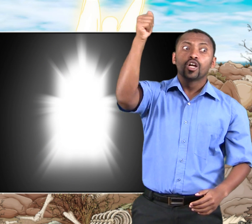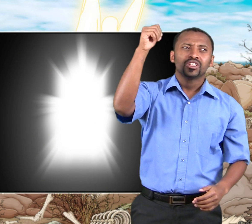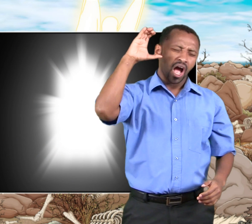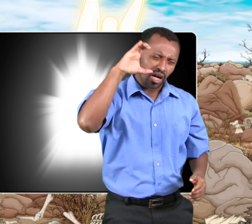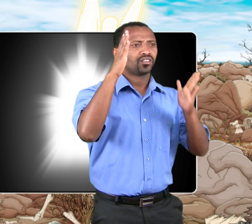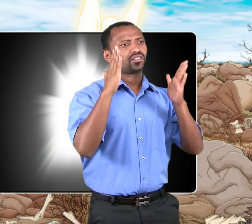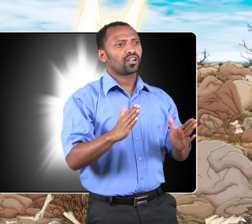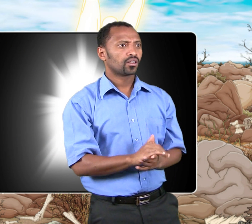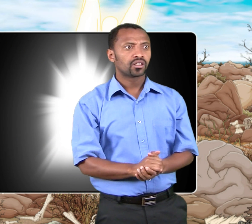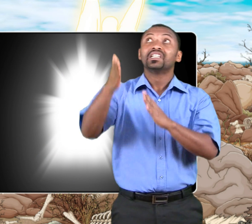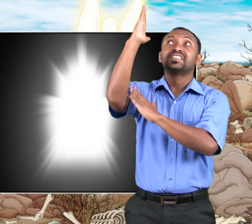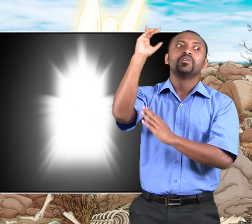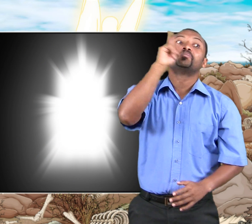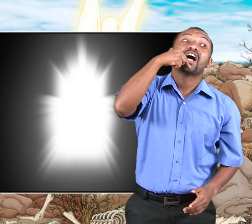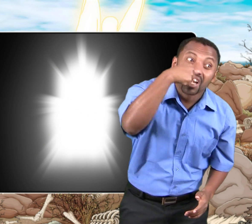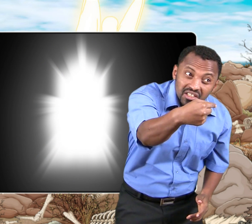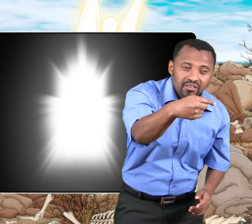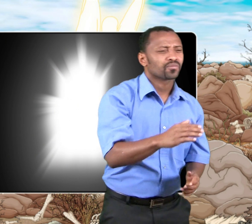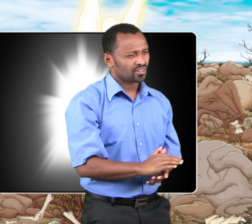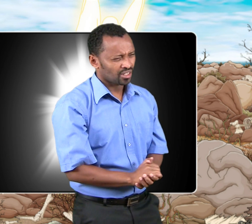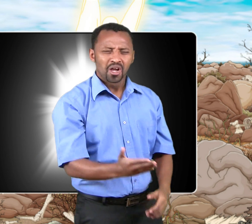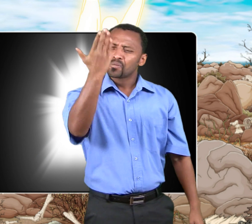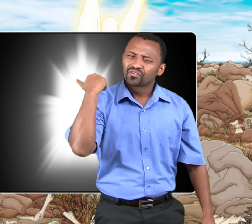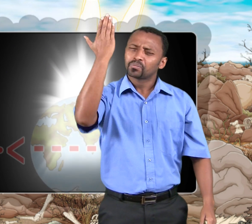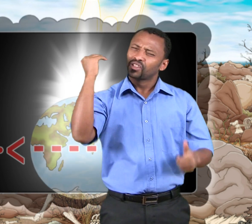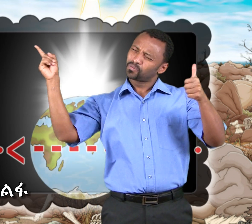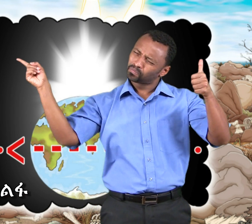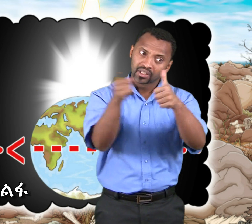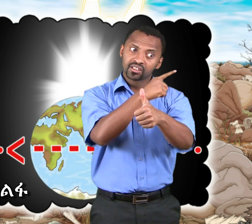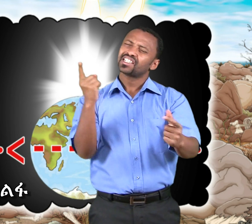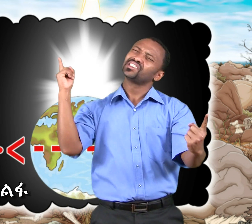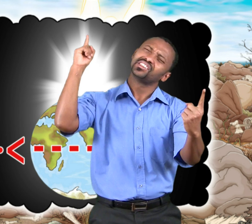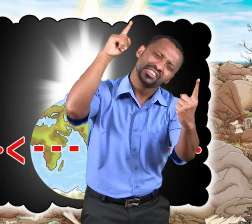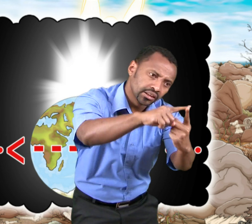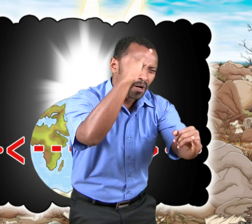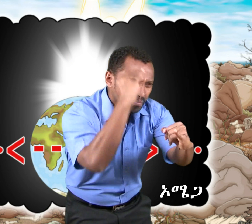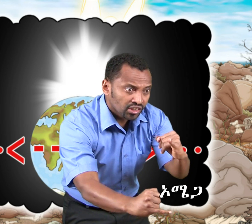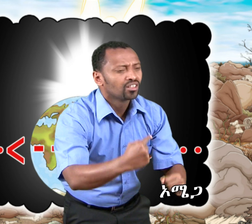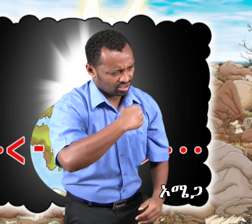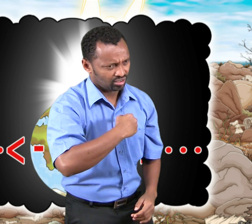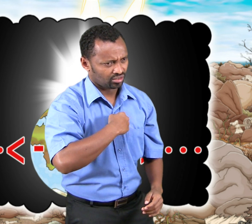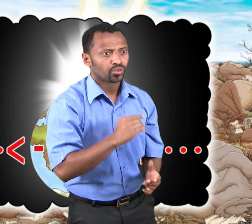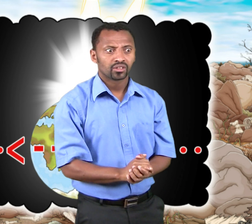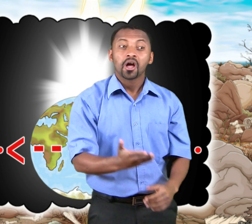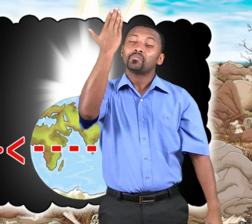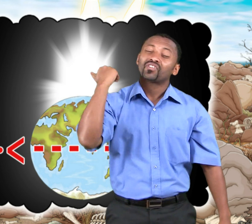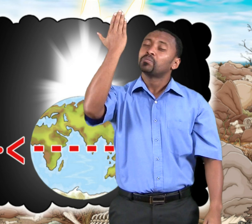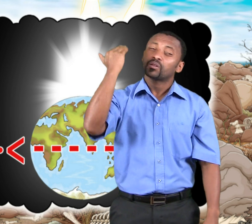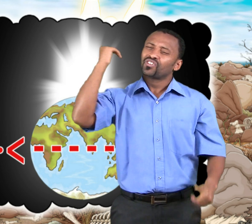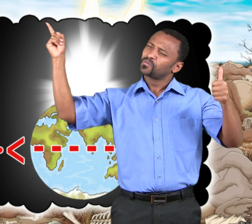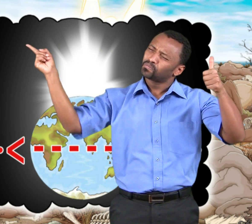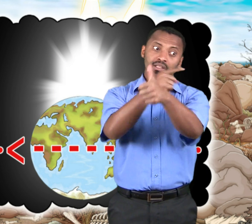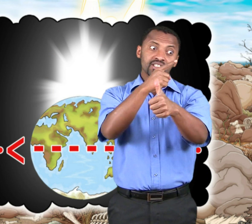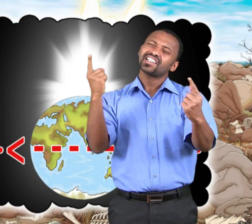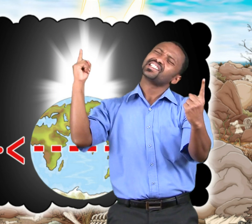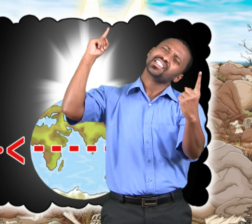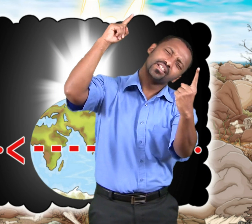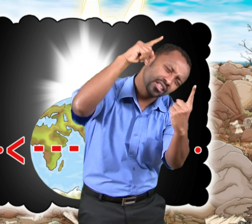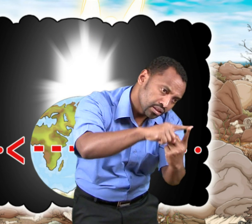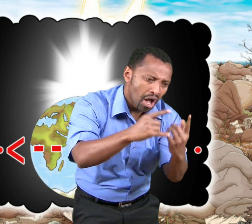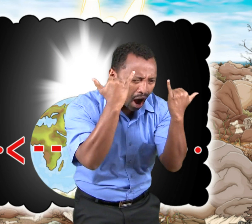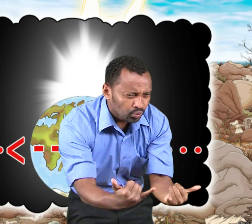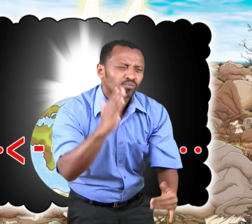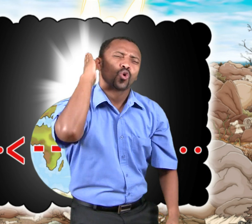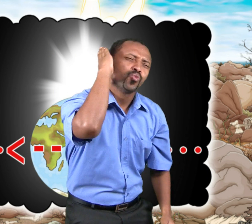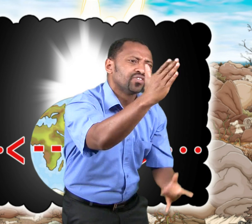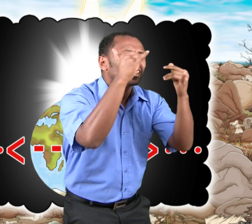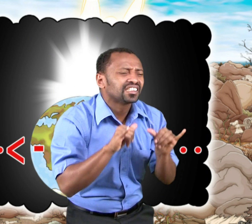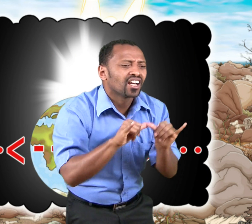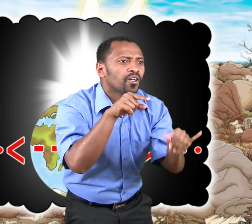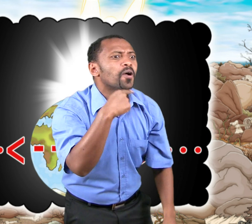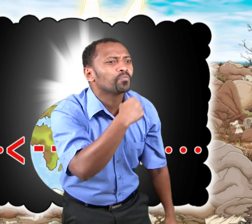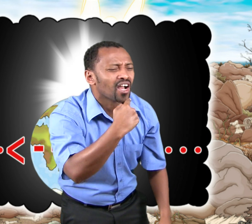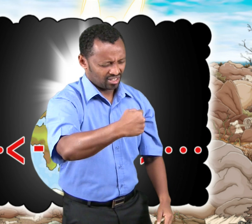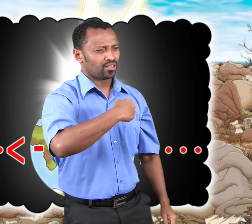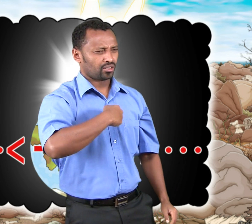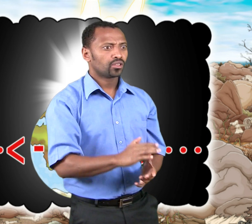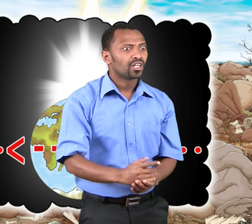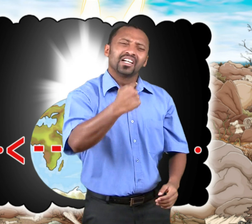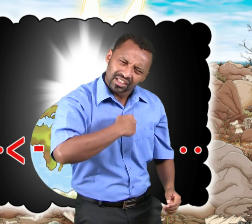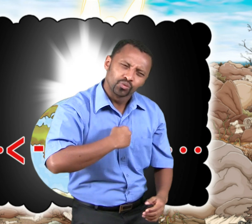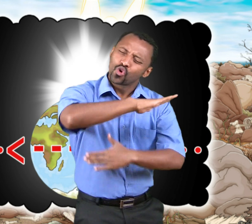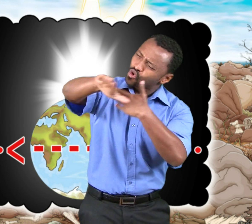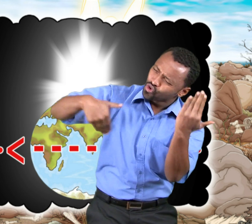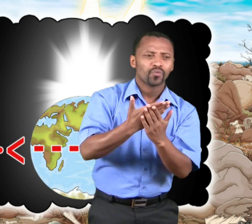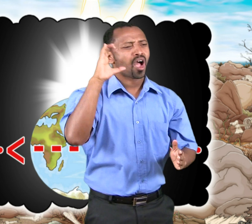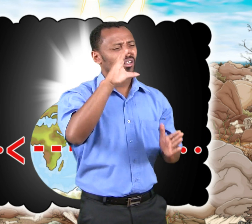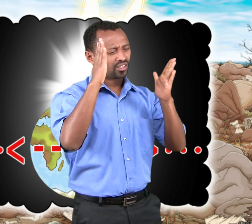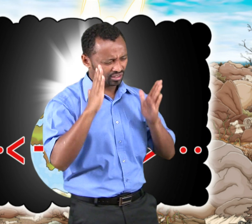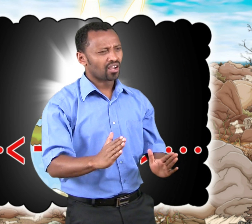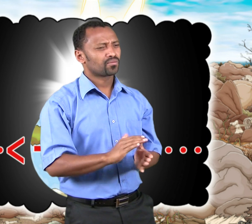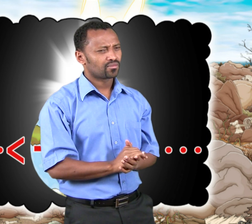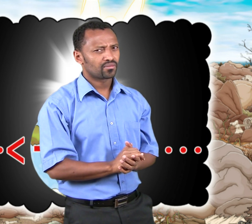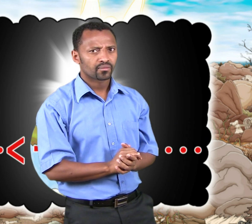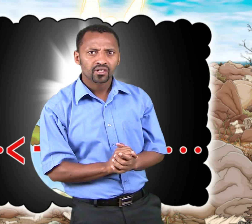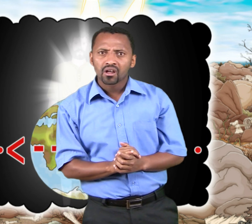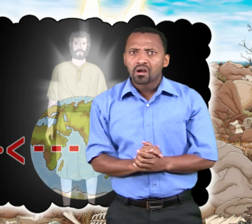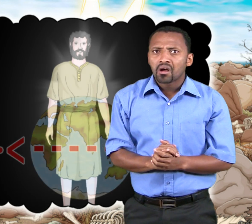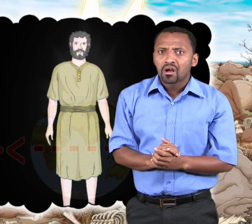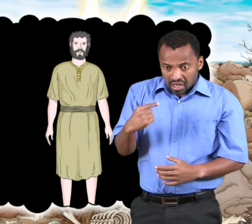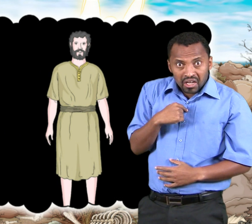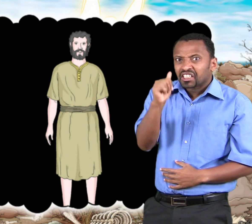“I am the Alpha and the Omega,” says the Lord God, who is and was and is to come—the Almighty.